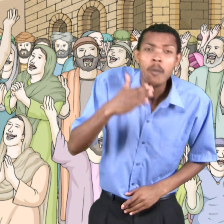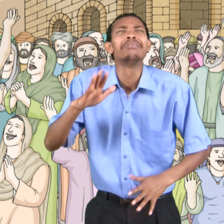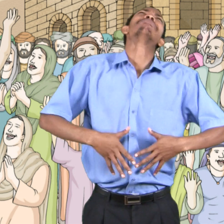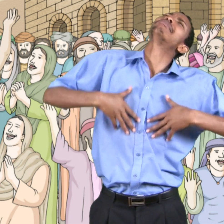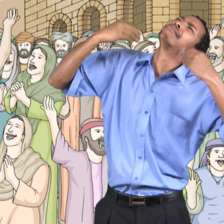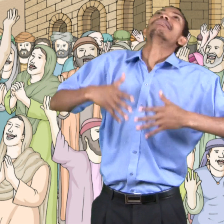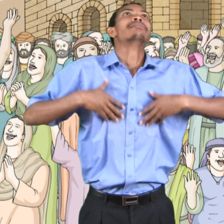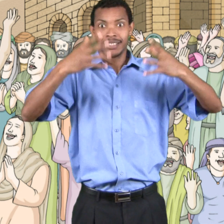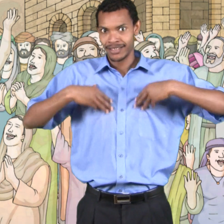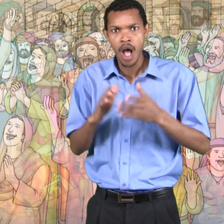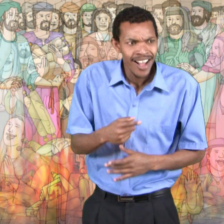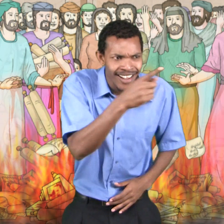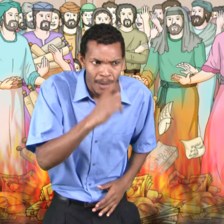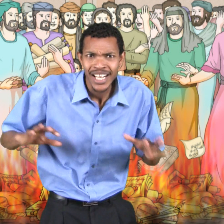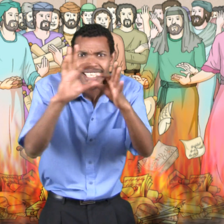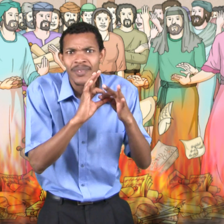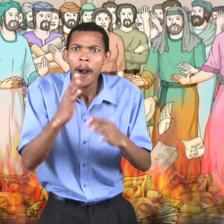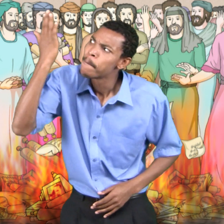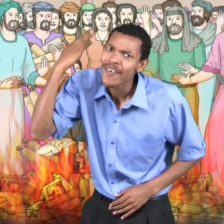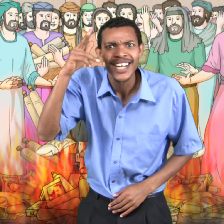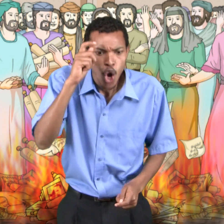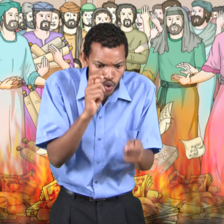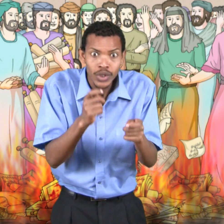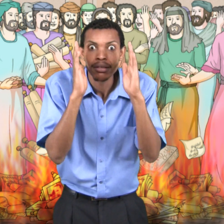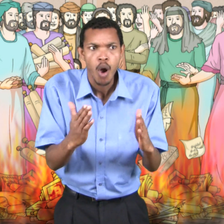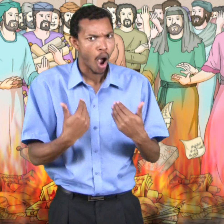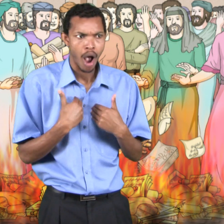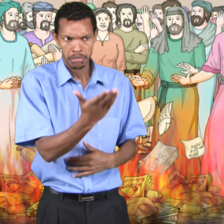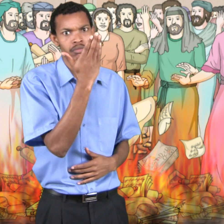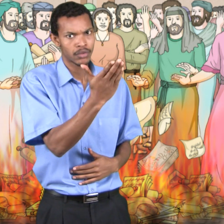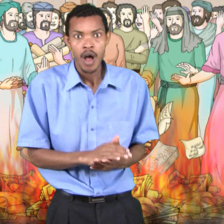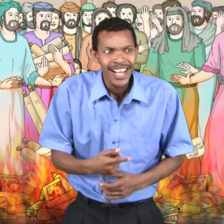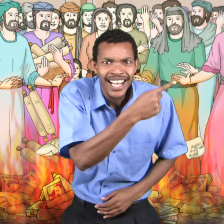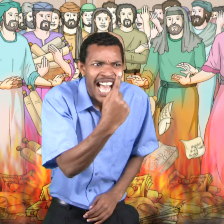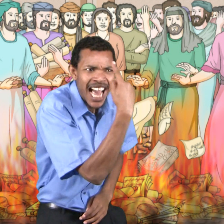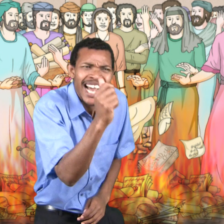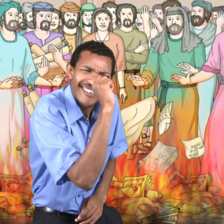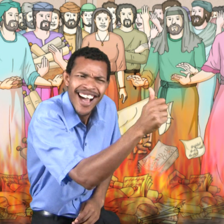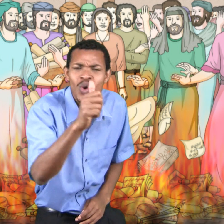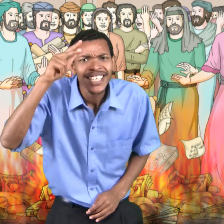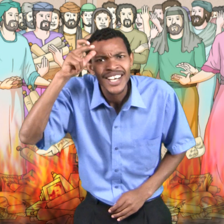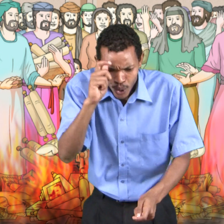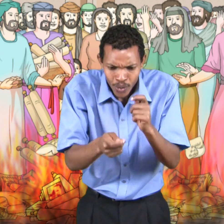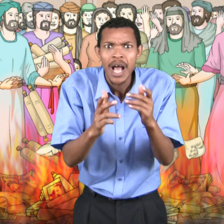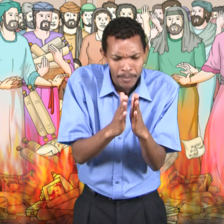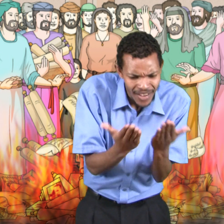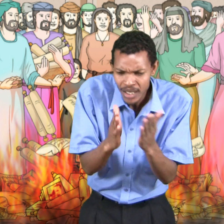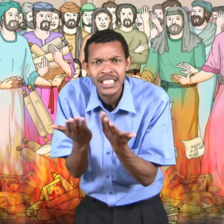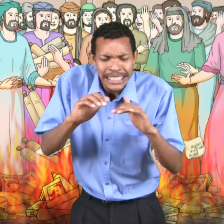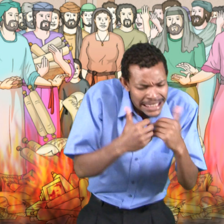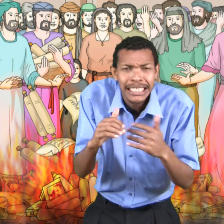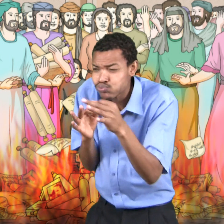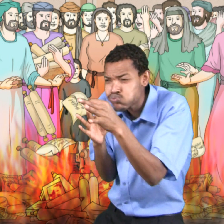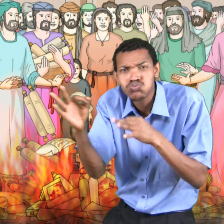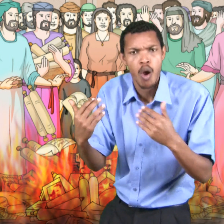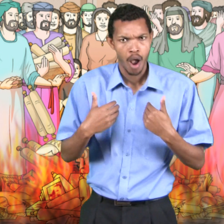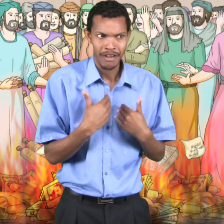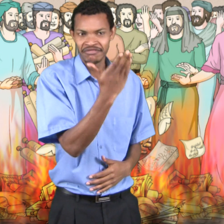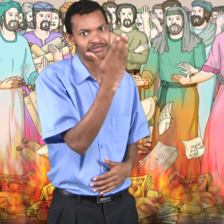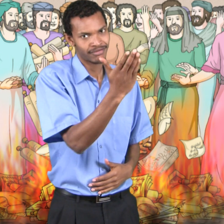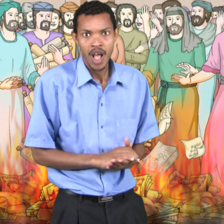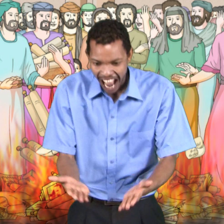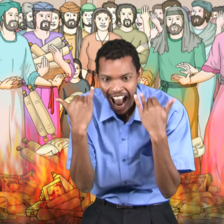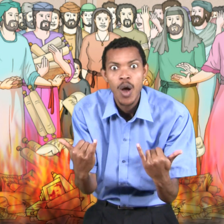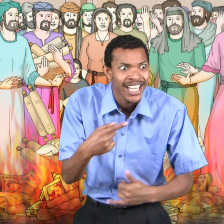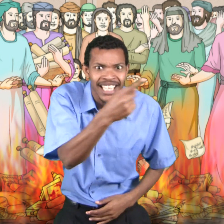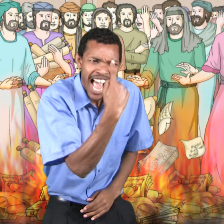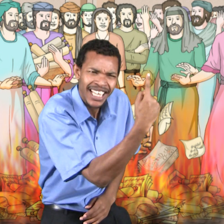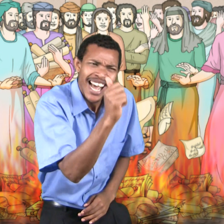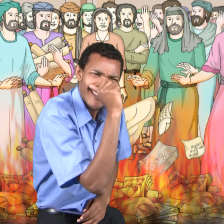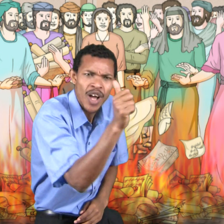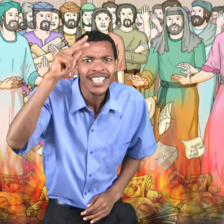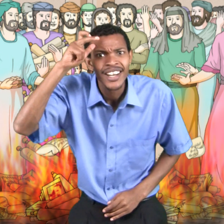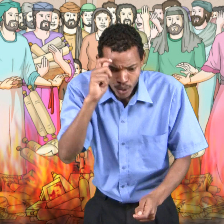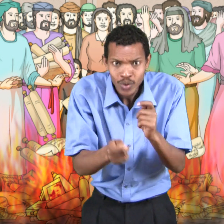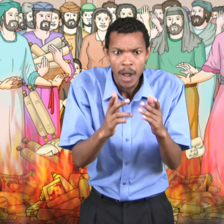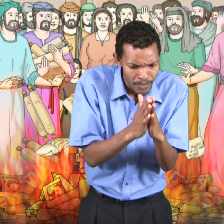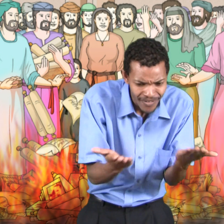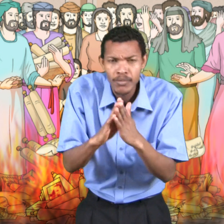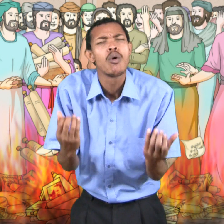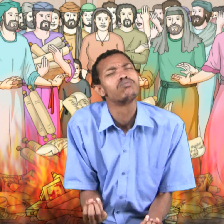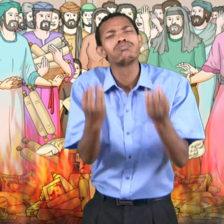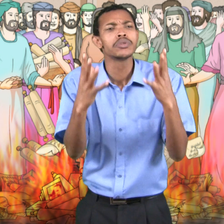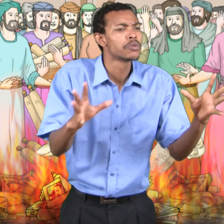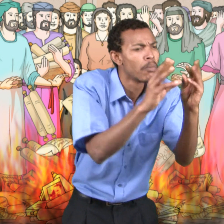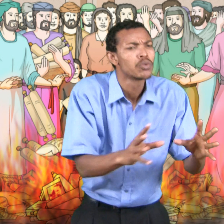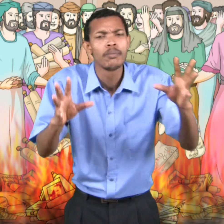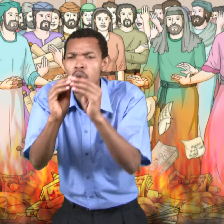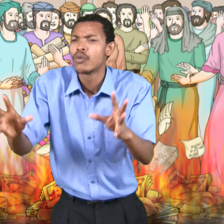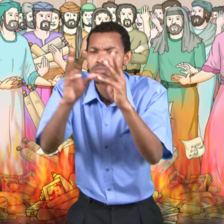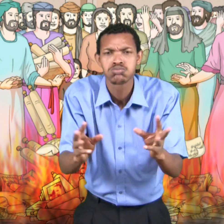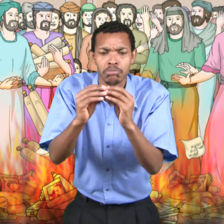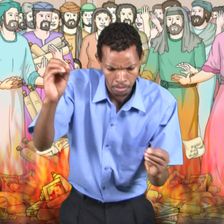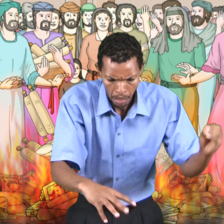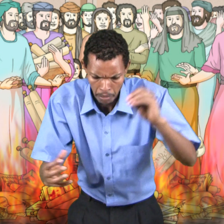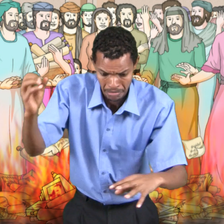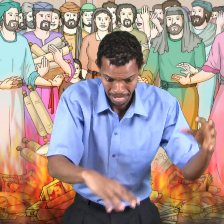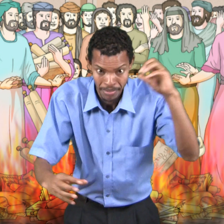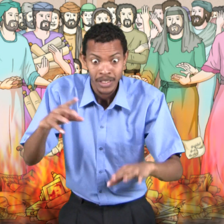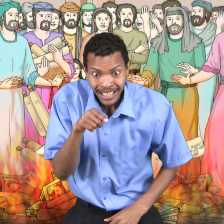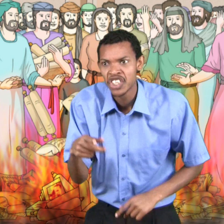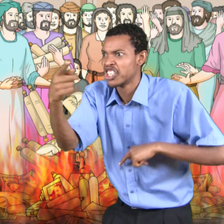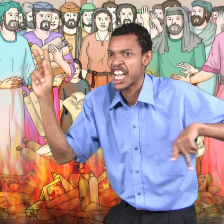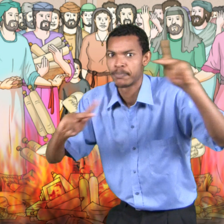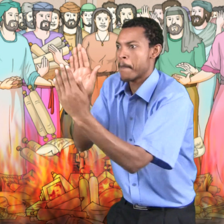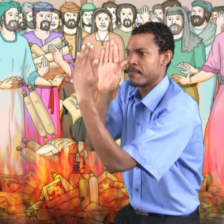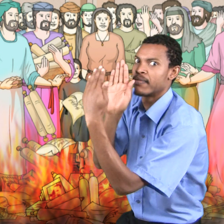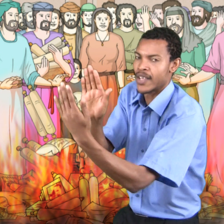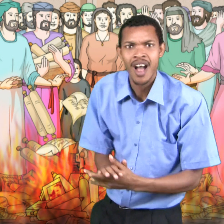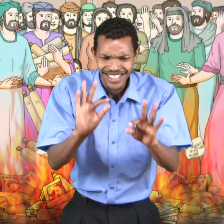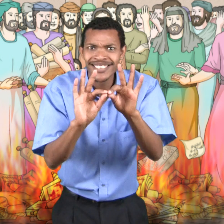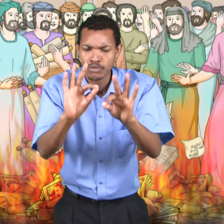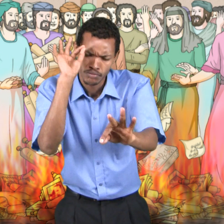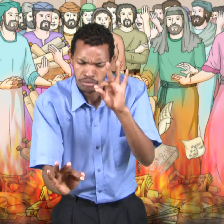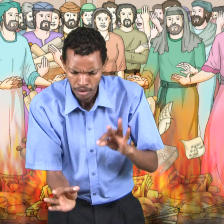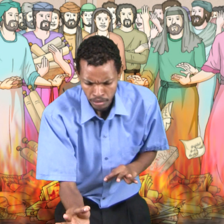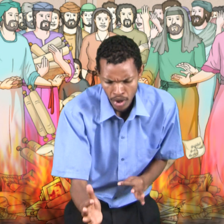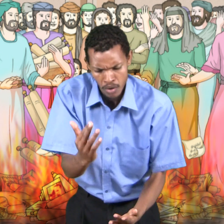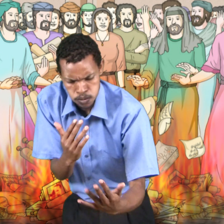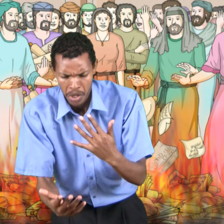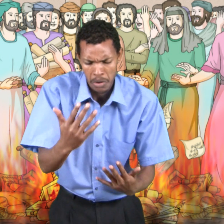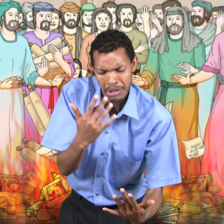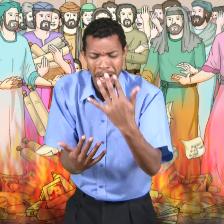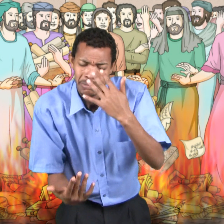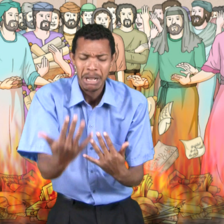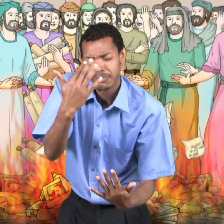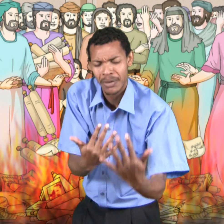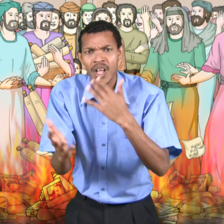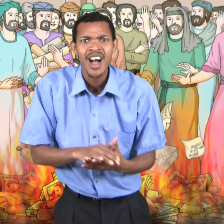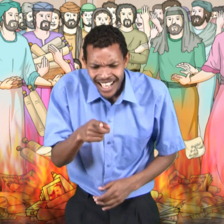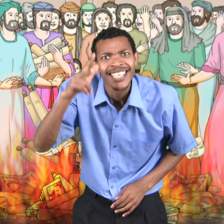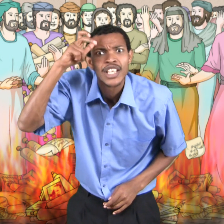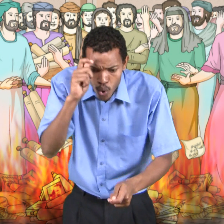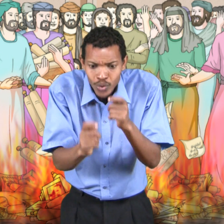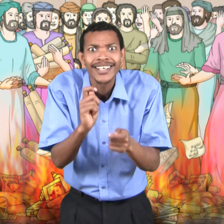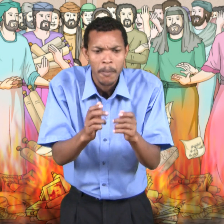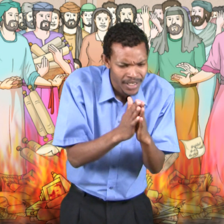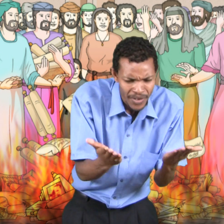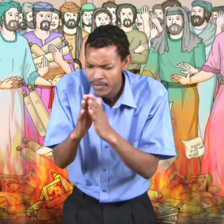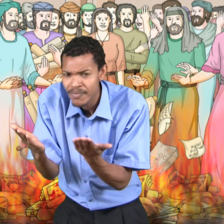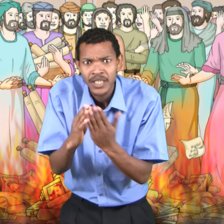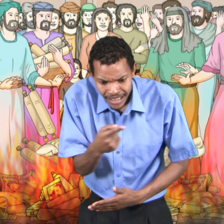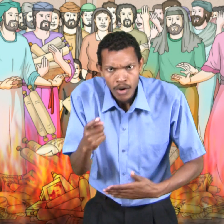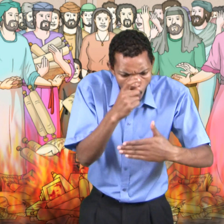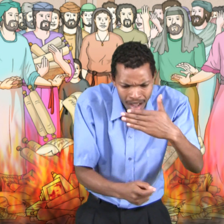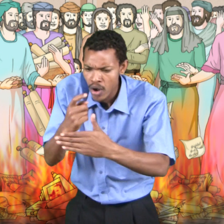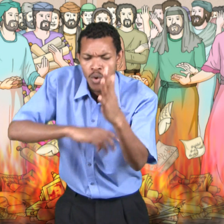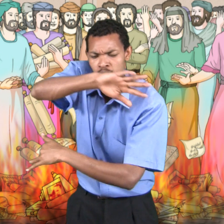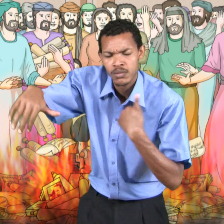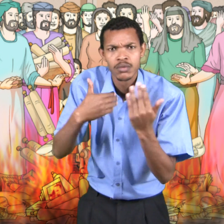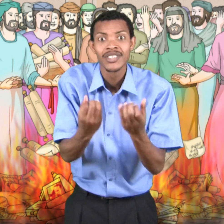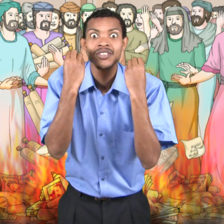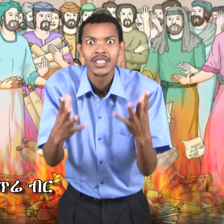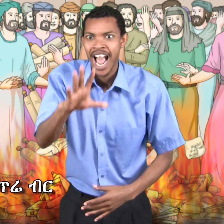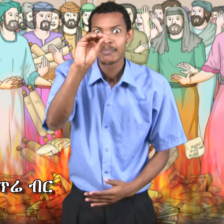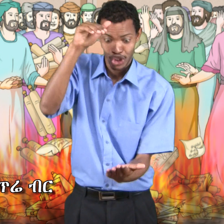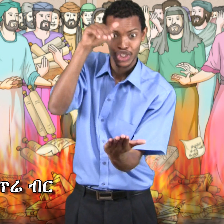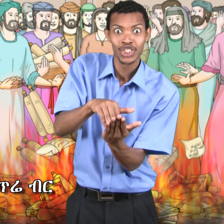And a number of those who had practiced magic arts brought their books and burned them in front of everyone.